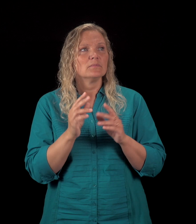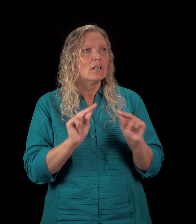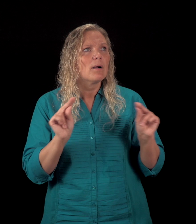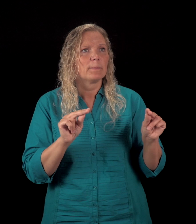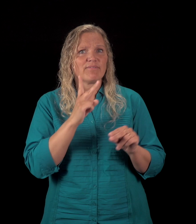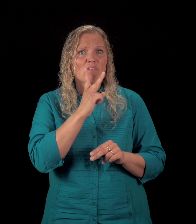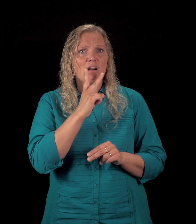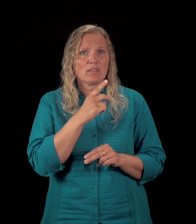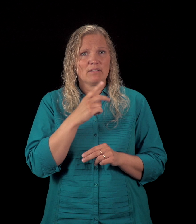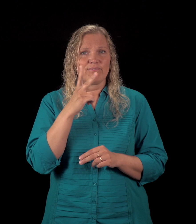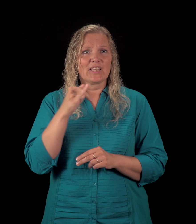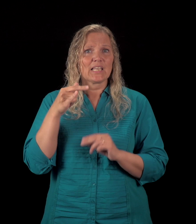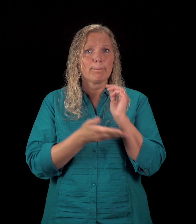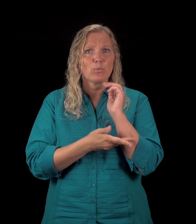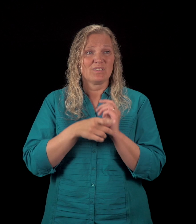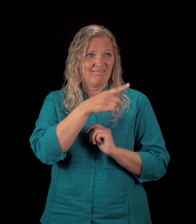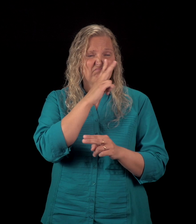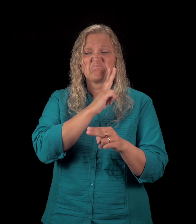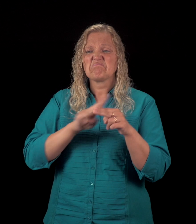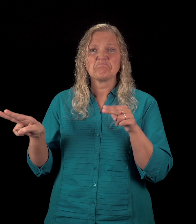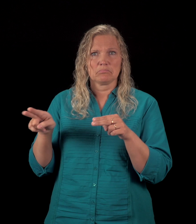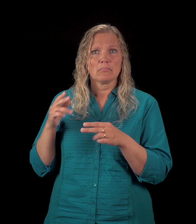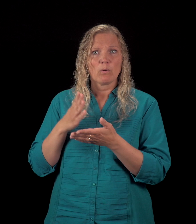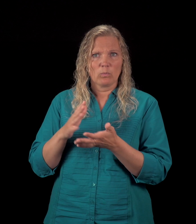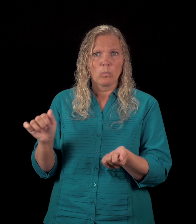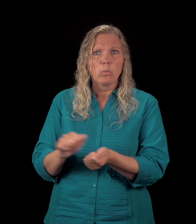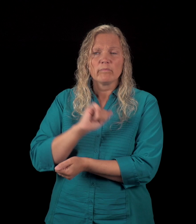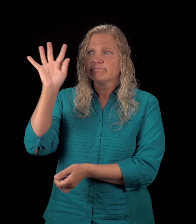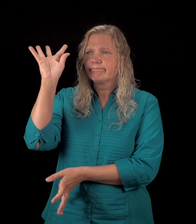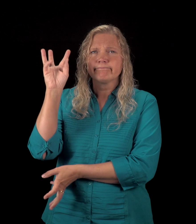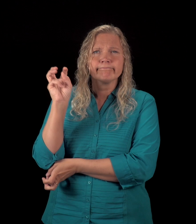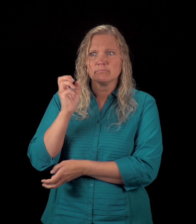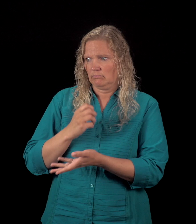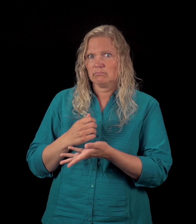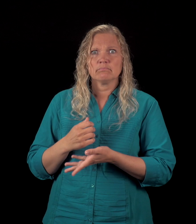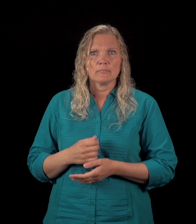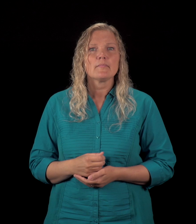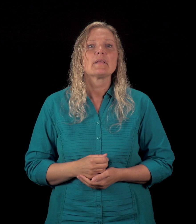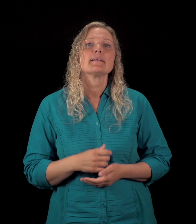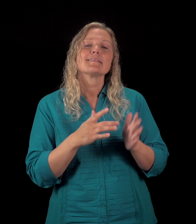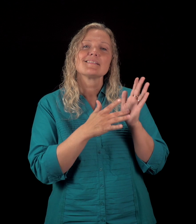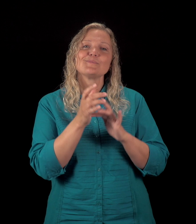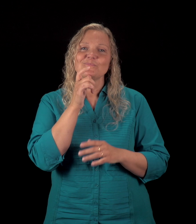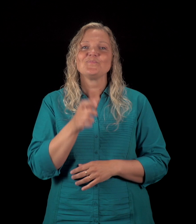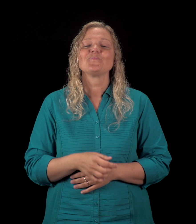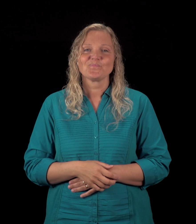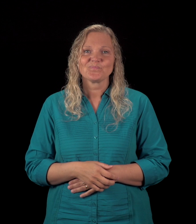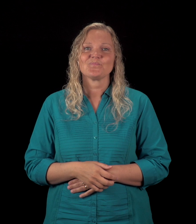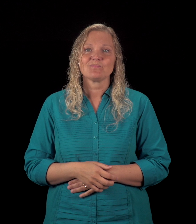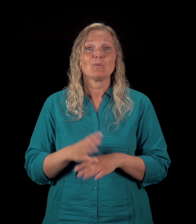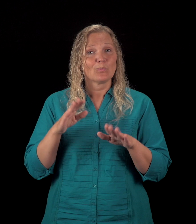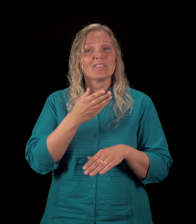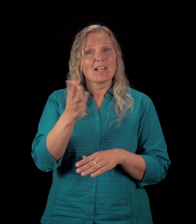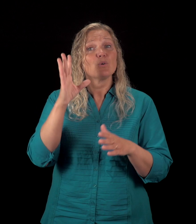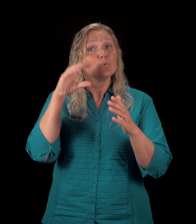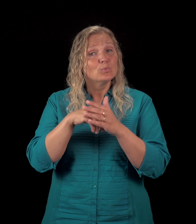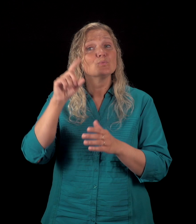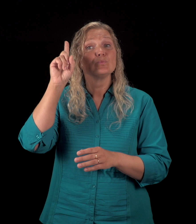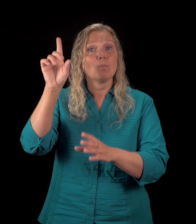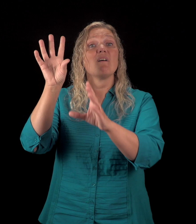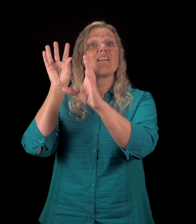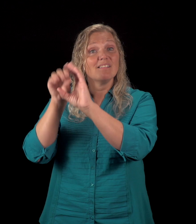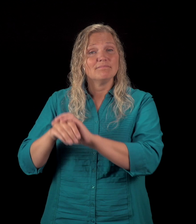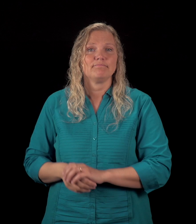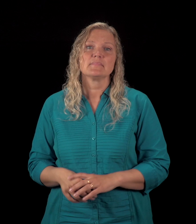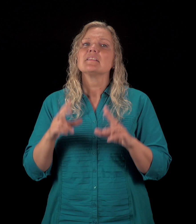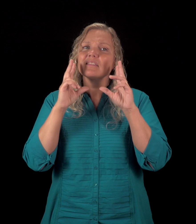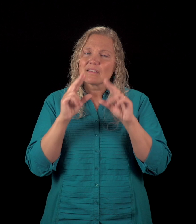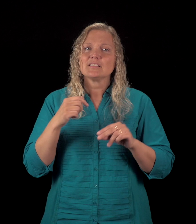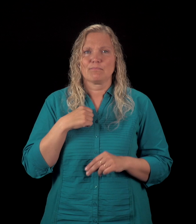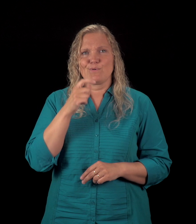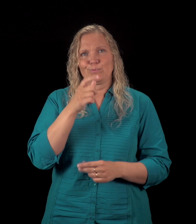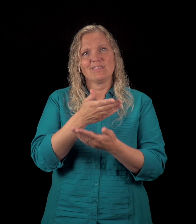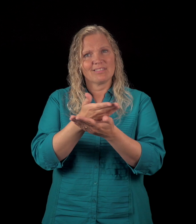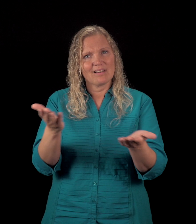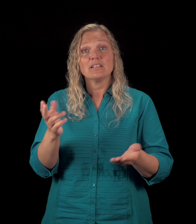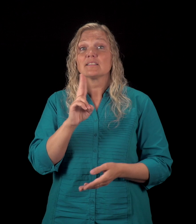“Have faith in God,” Jesus said to them.